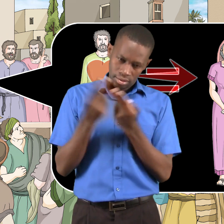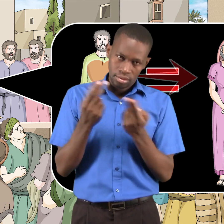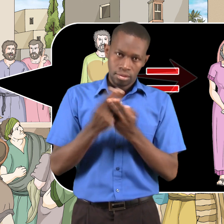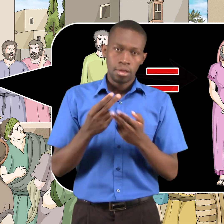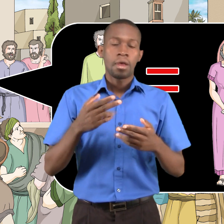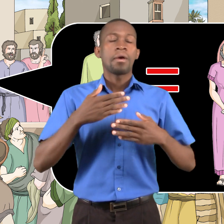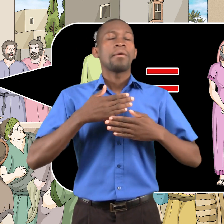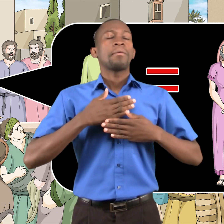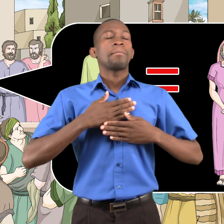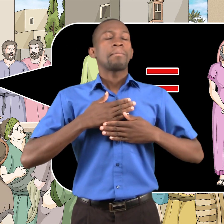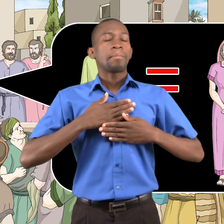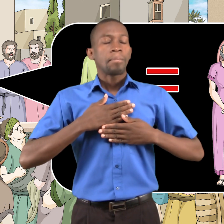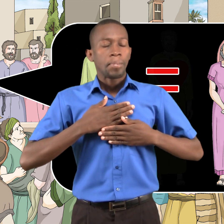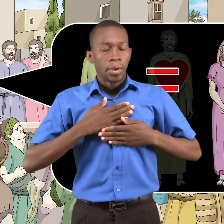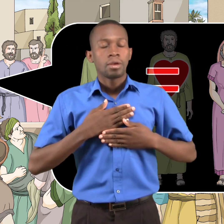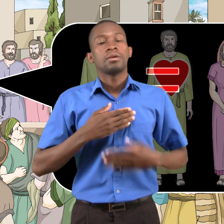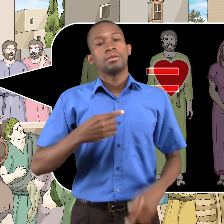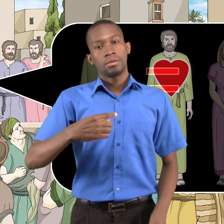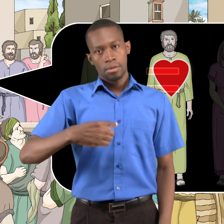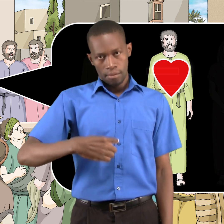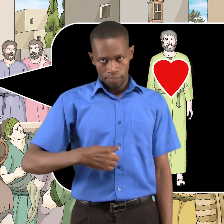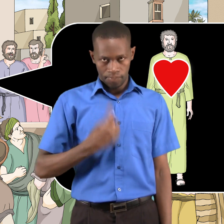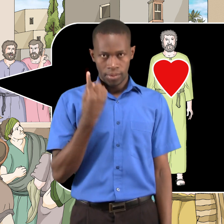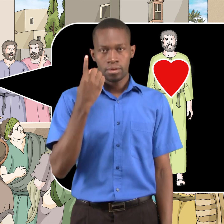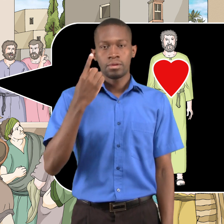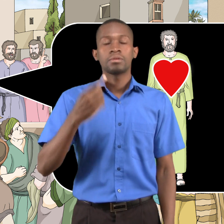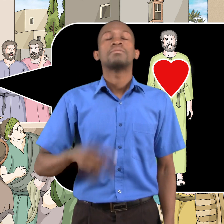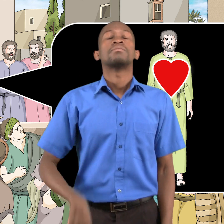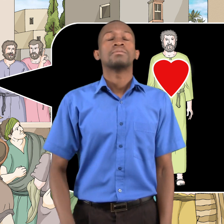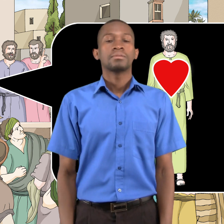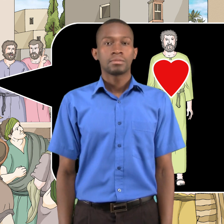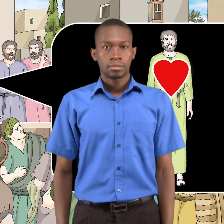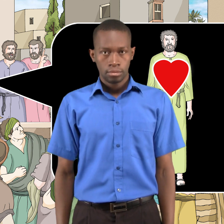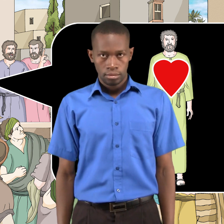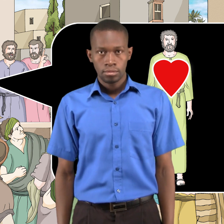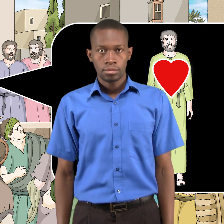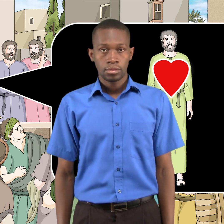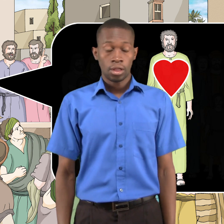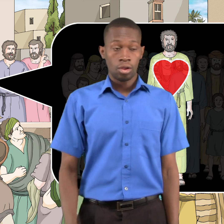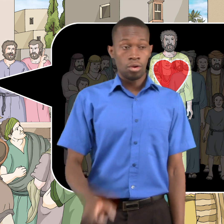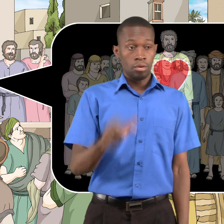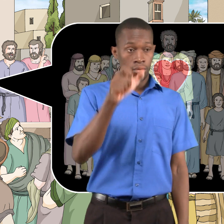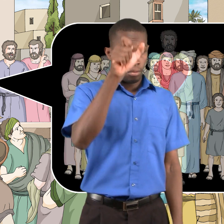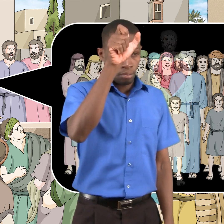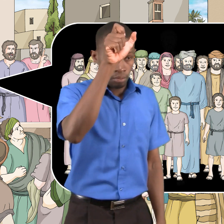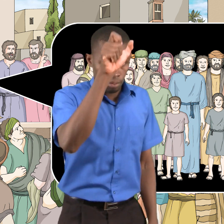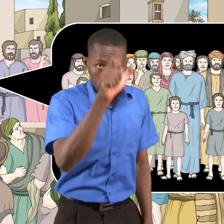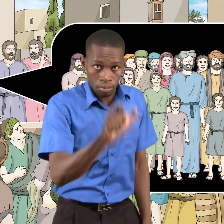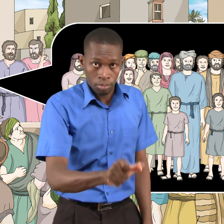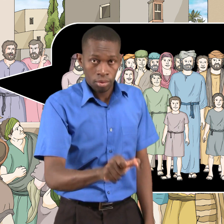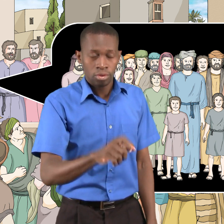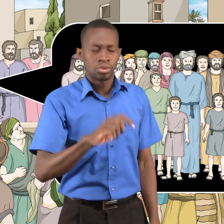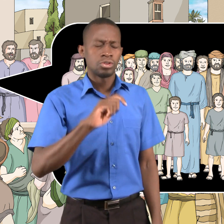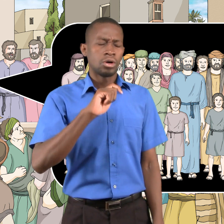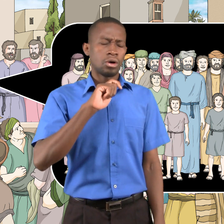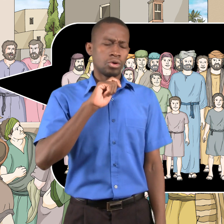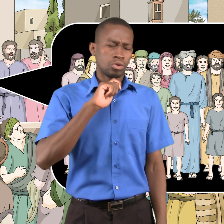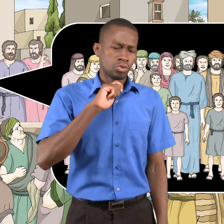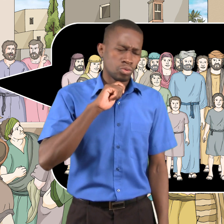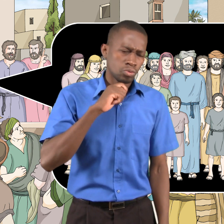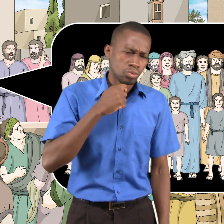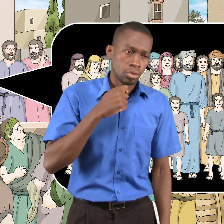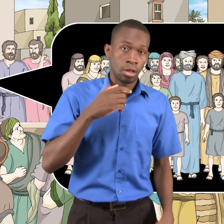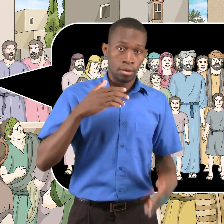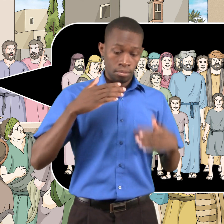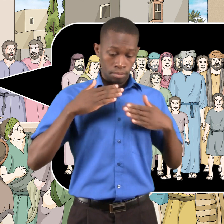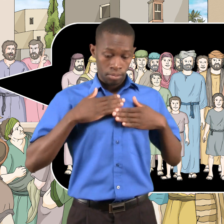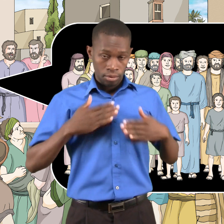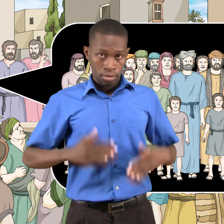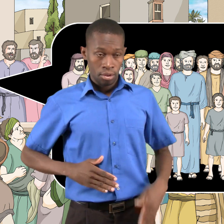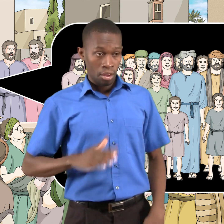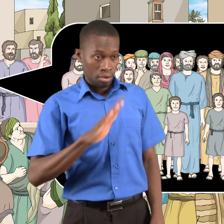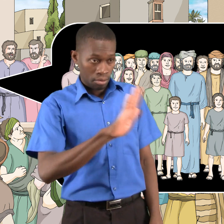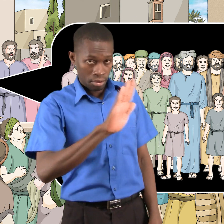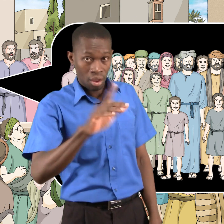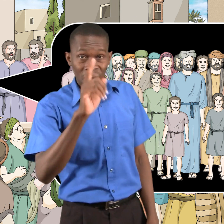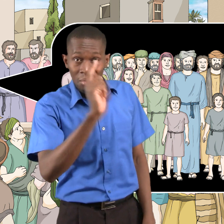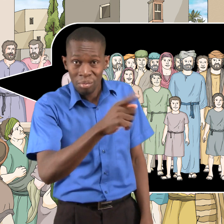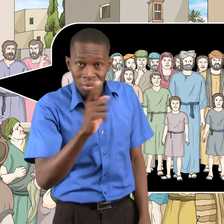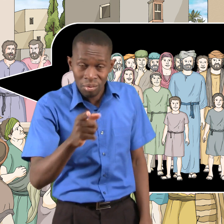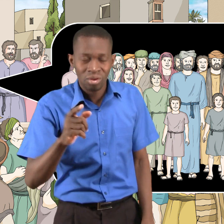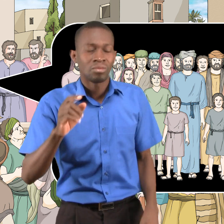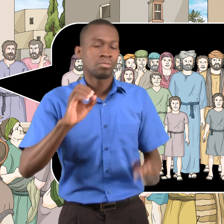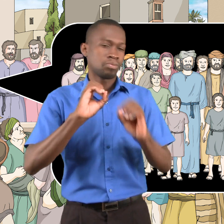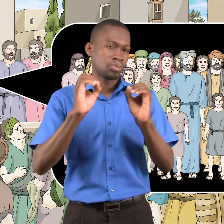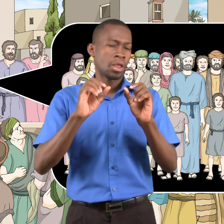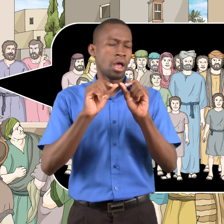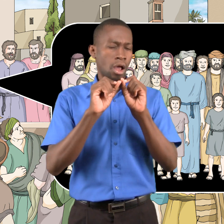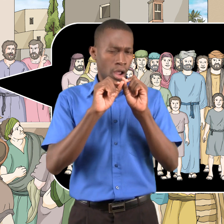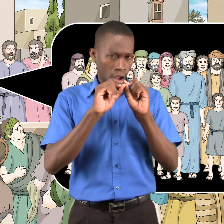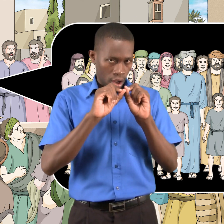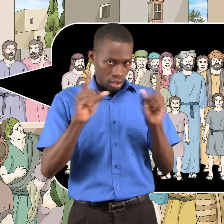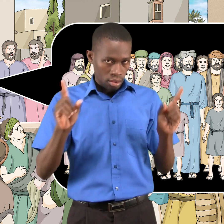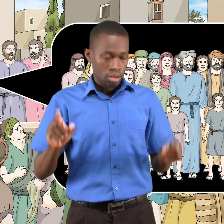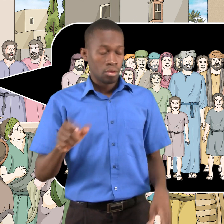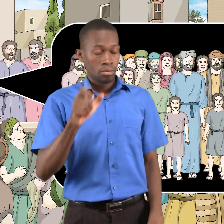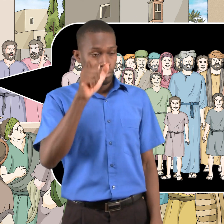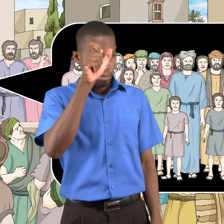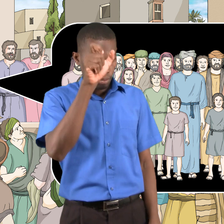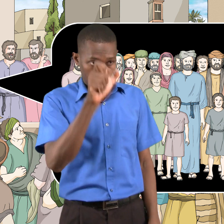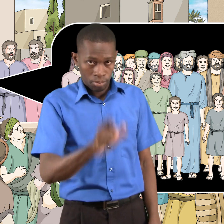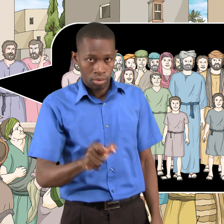He who loves his wife loves himself.